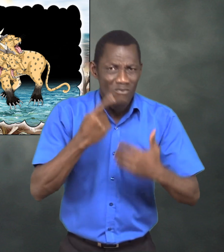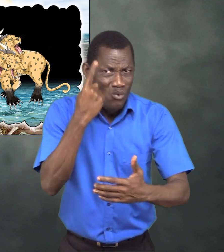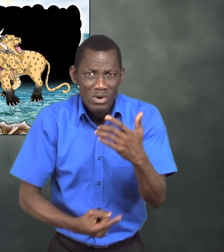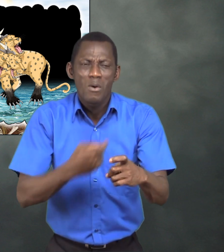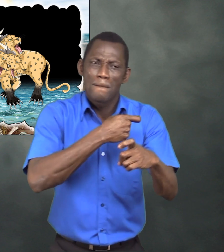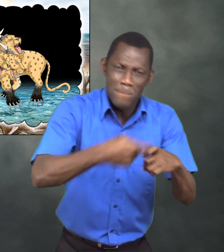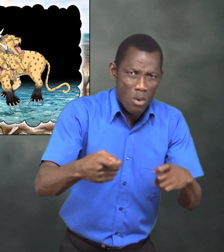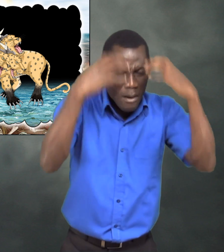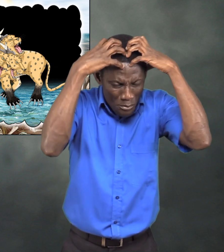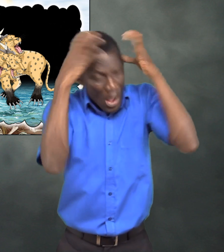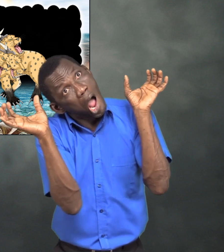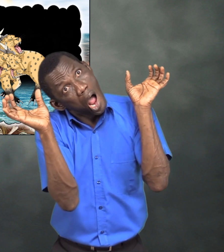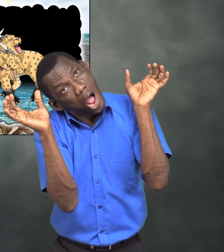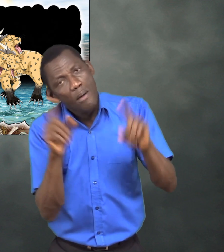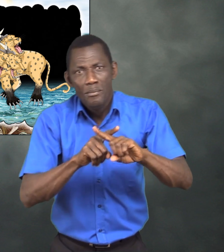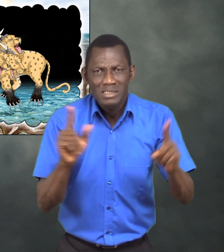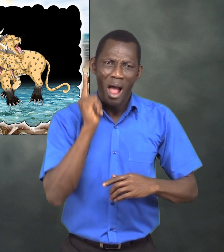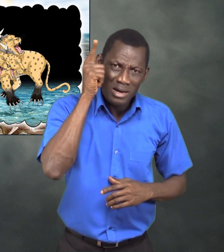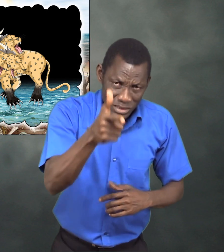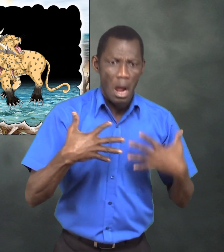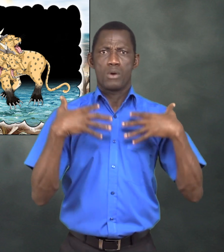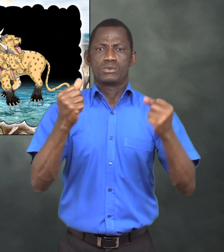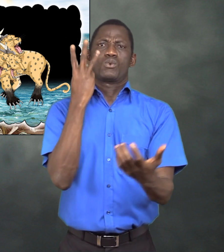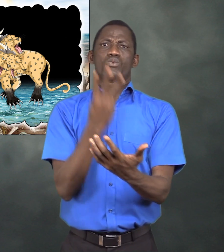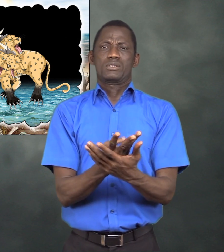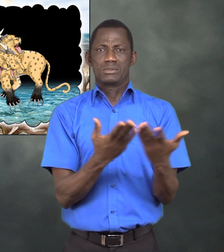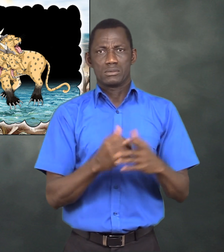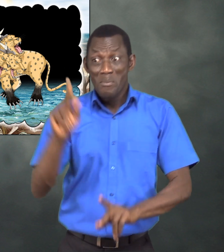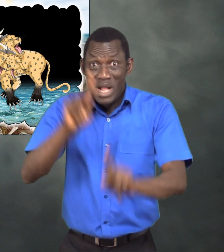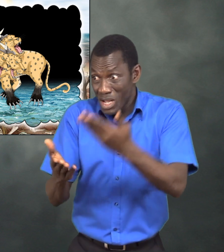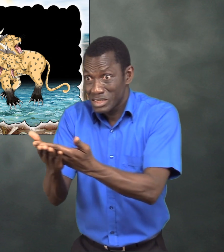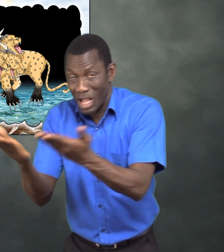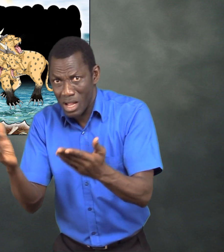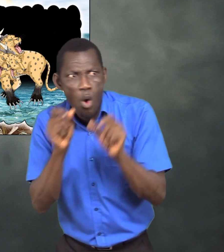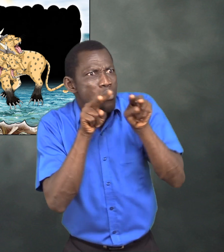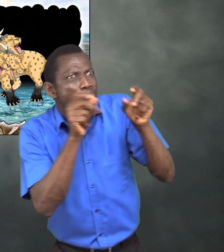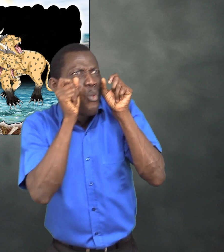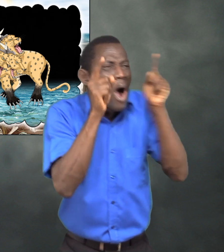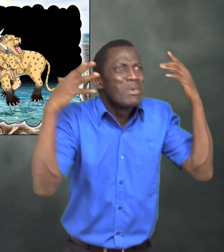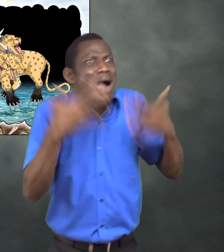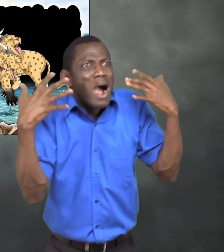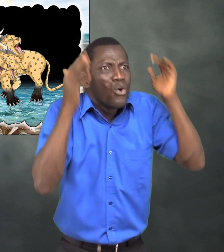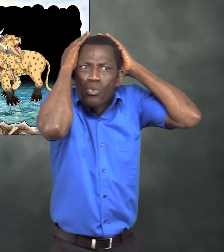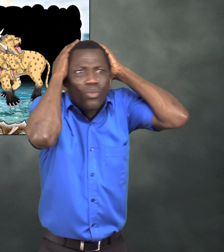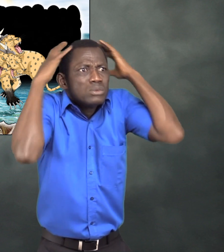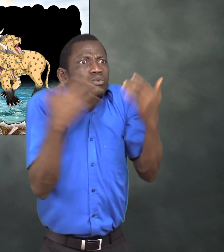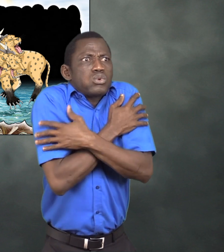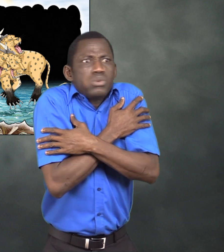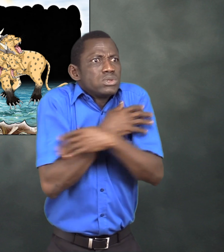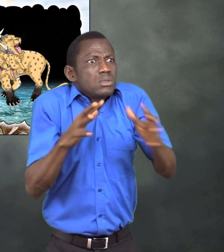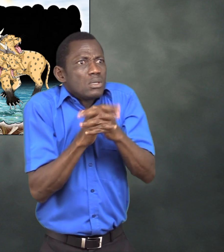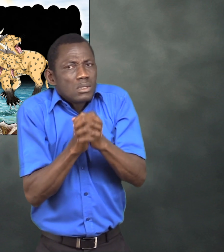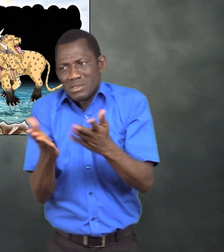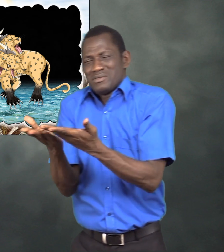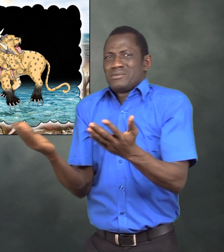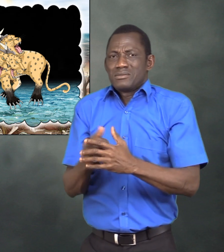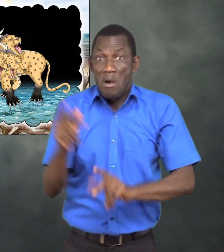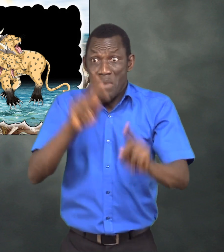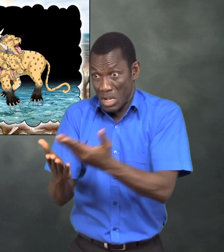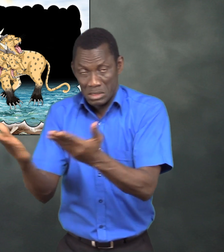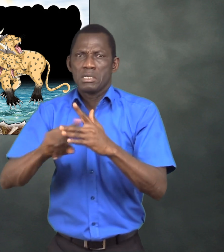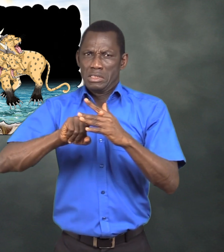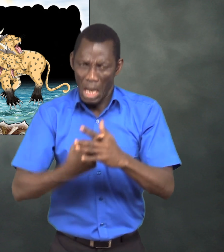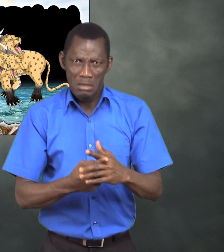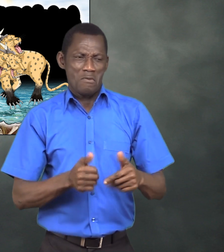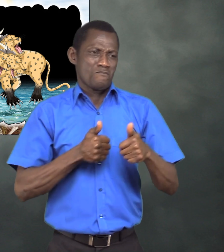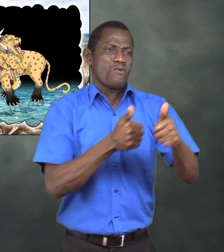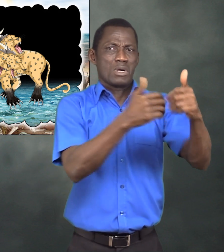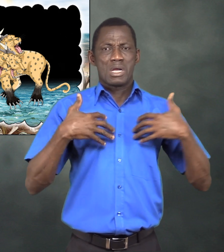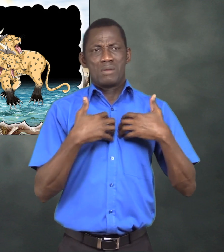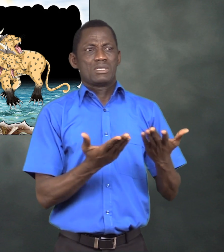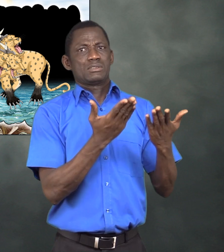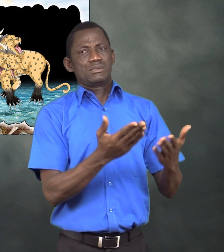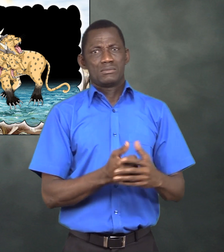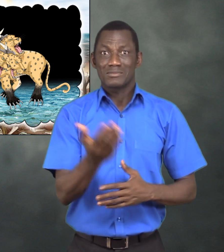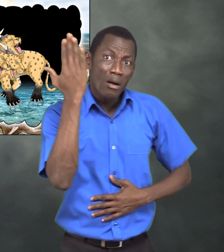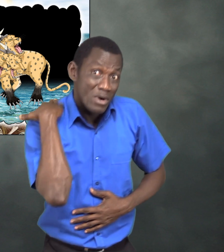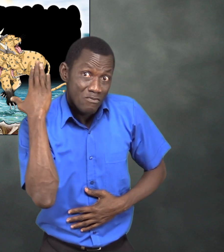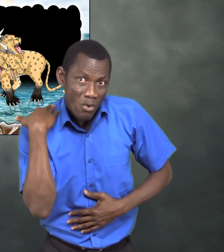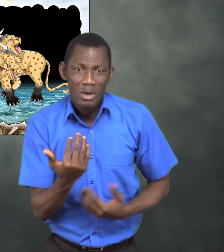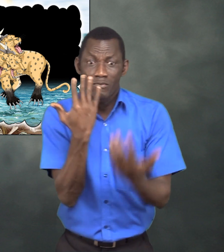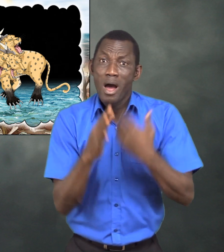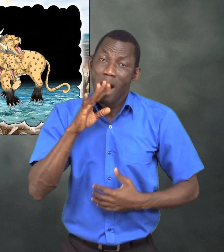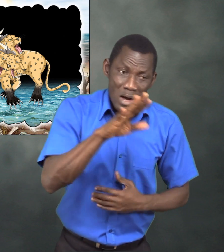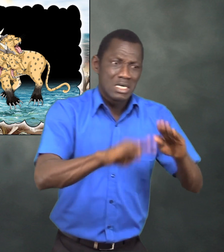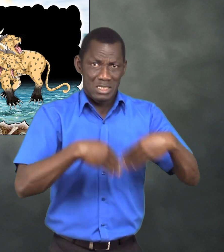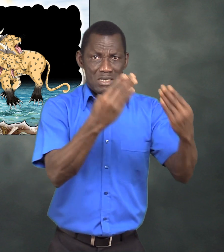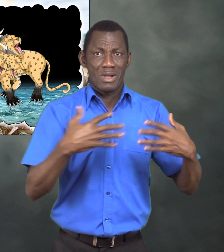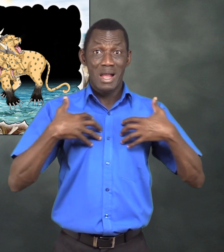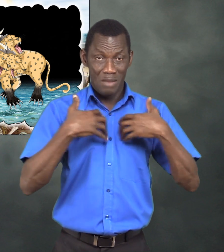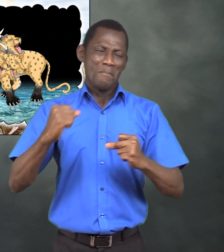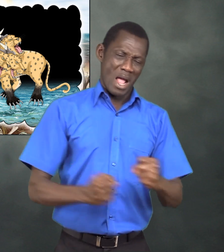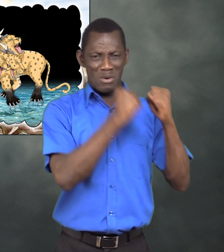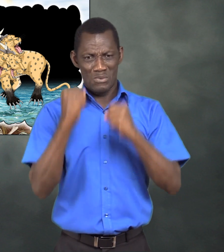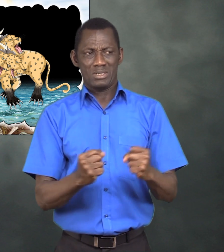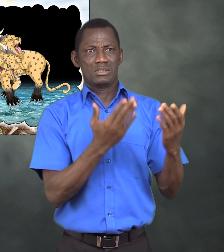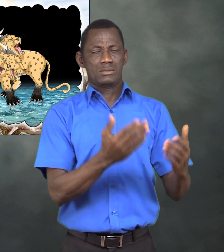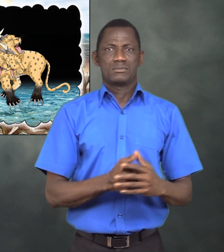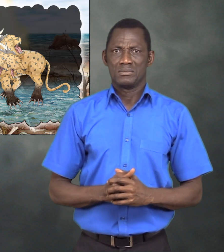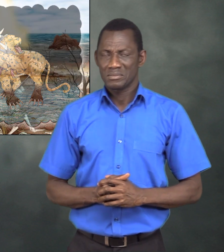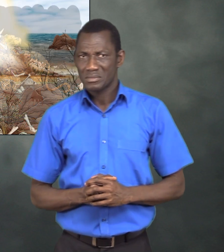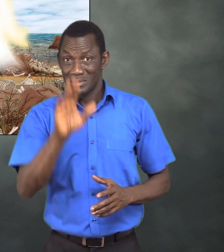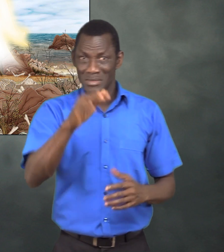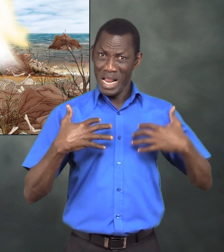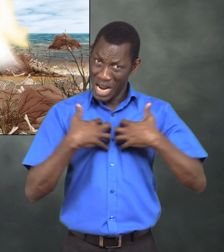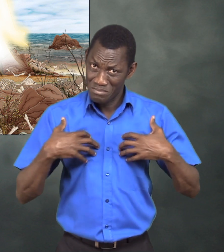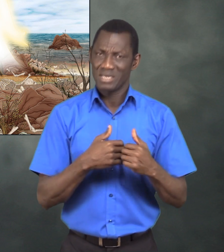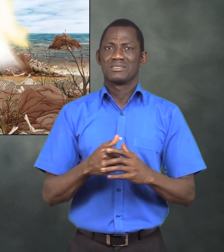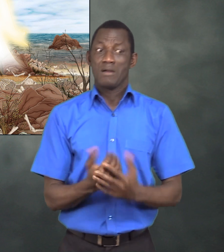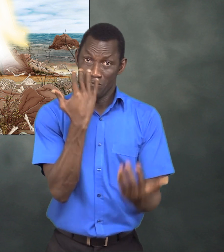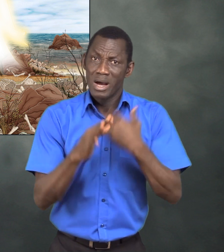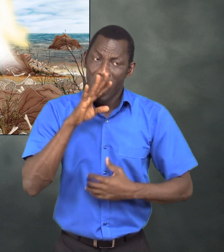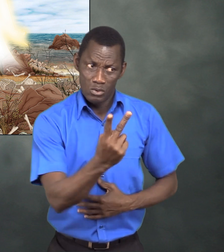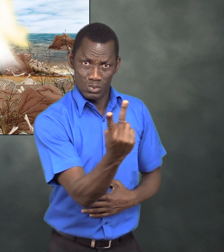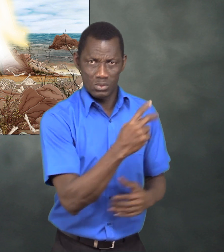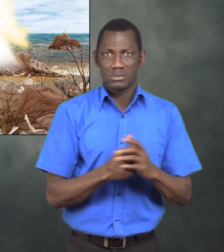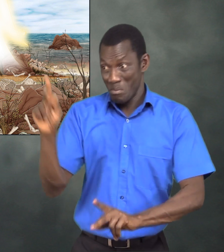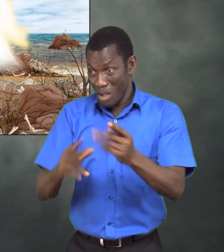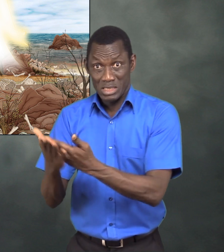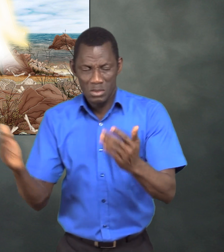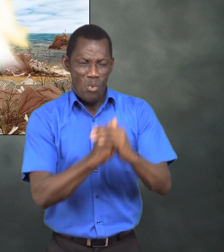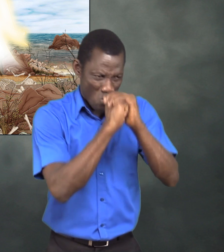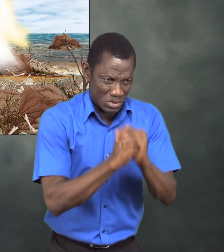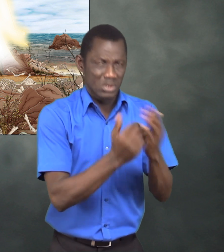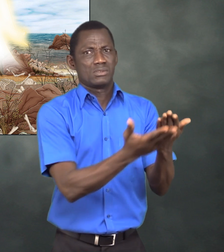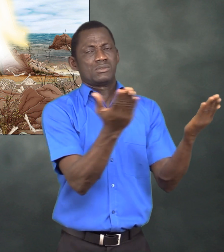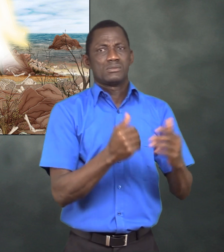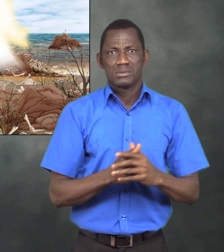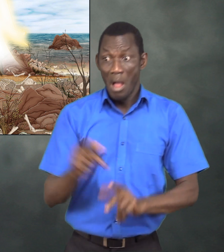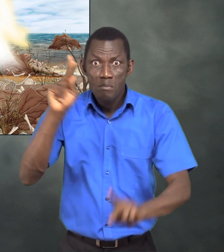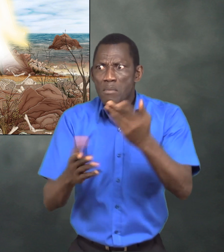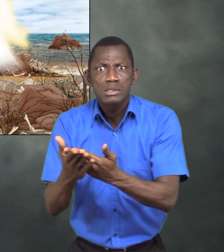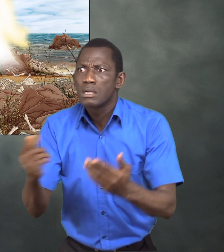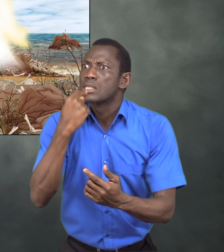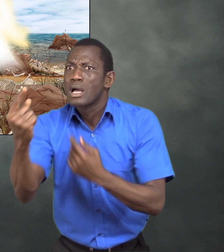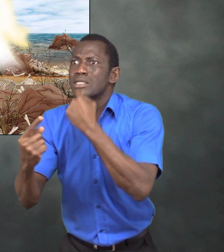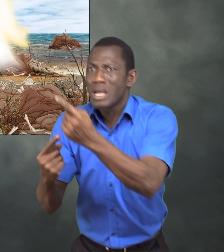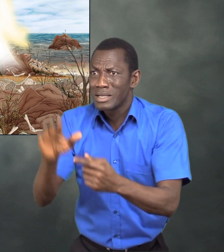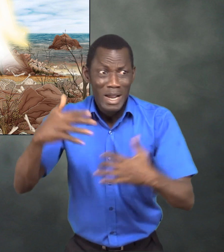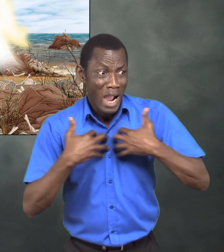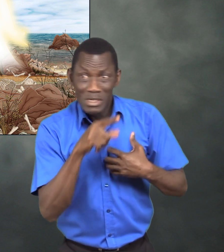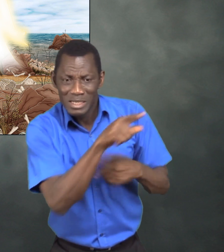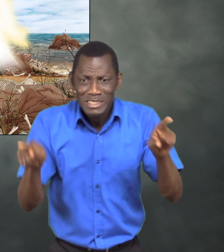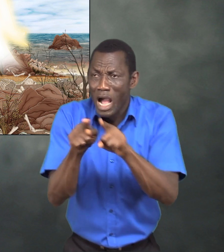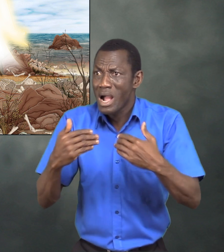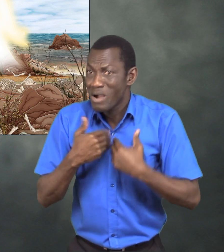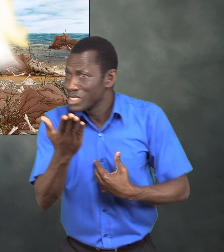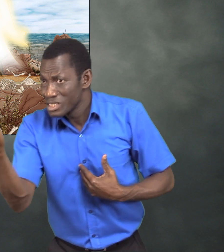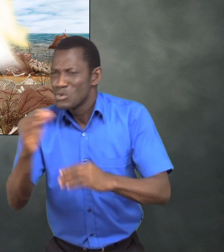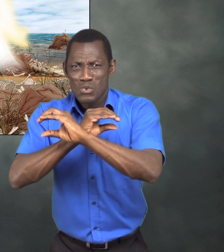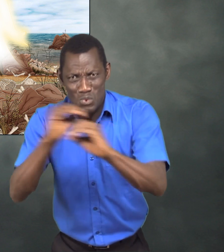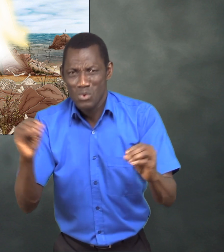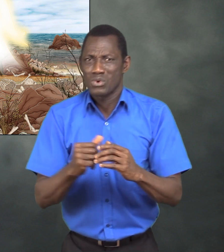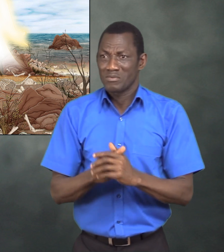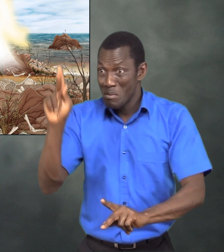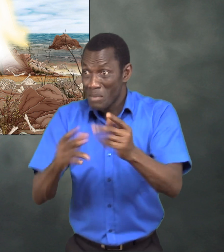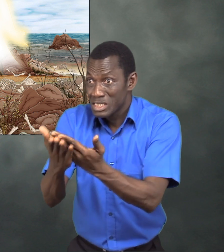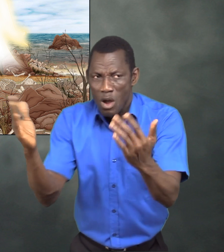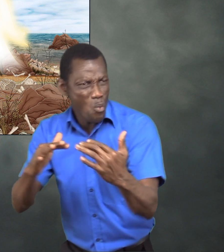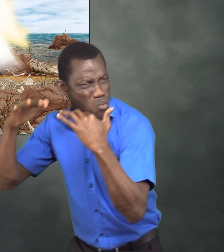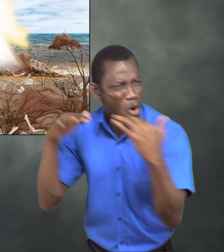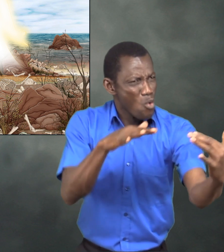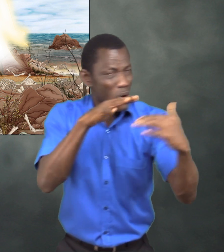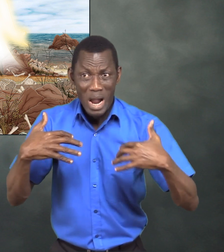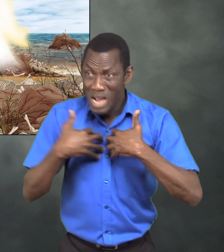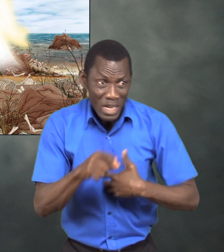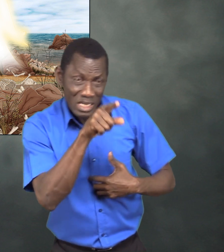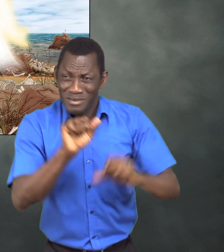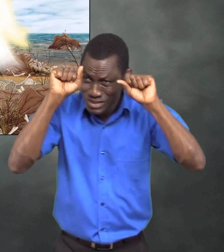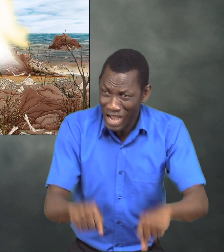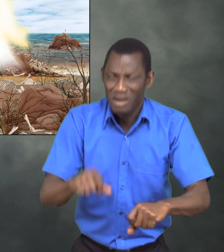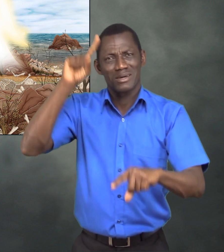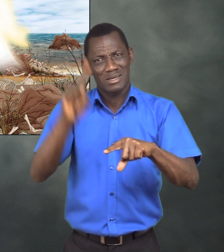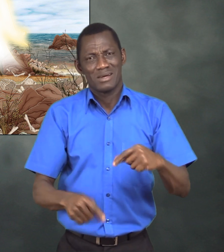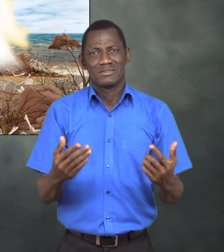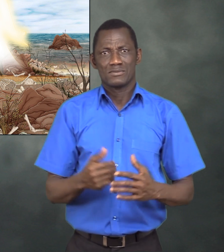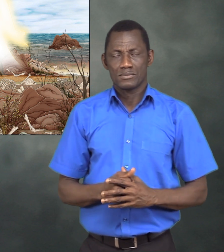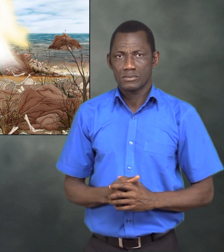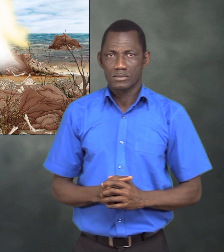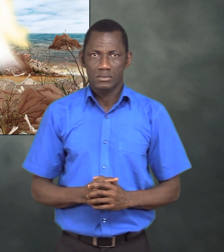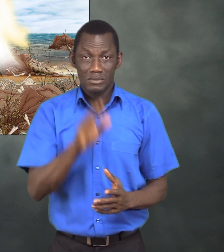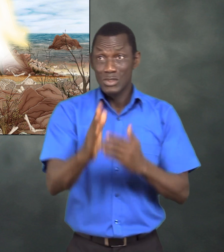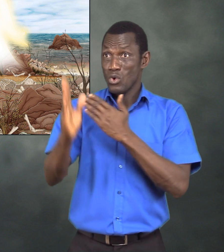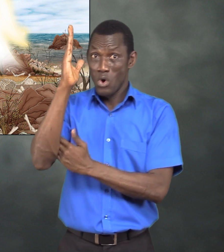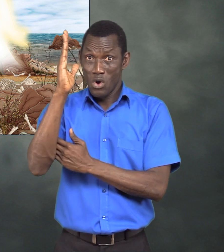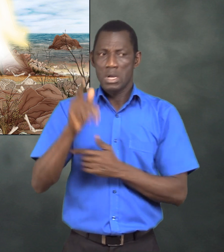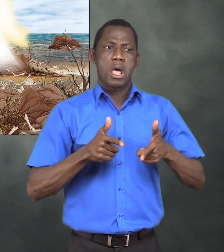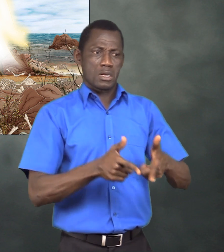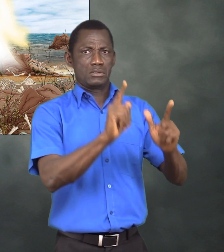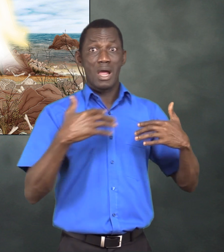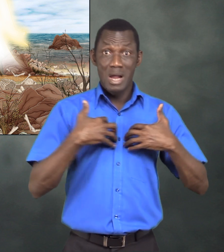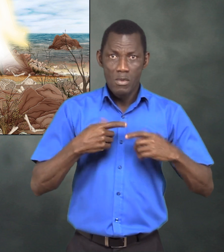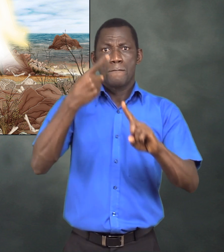They worshiped the dragon who had given authority to the beast, and they worshiped the beast, saying, “Who is like the beast, and who can wage war against it?” The beast was given a mouth to speak arrogant and blasphemous words, and authority to act for 42 months.